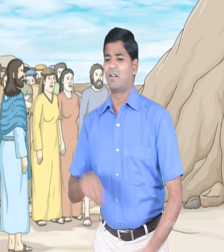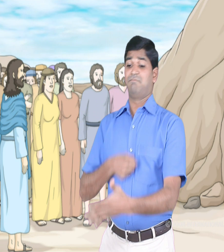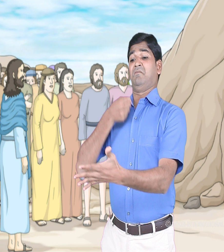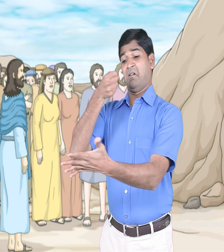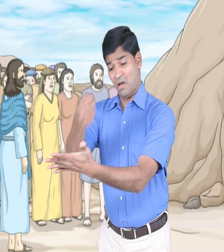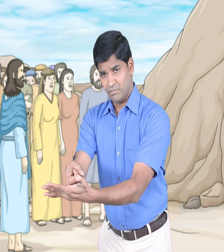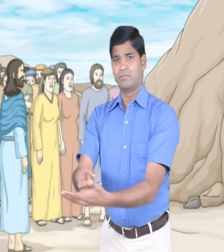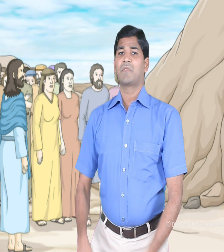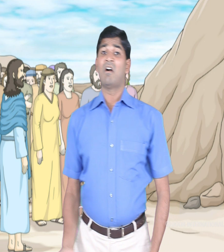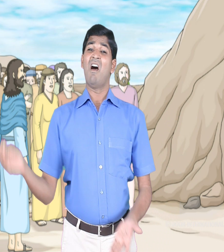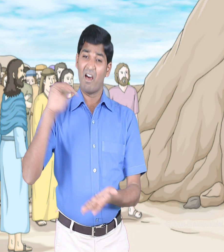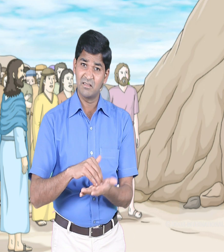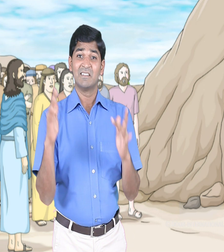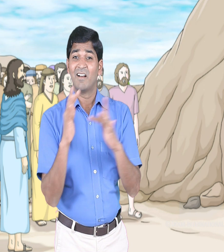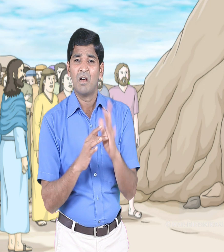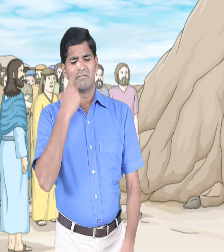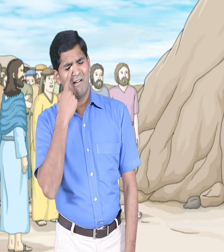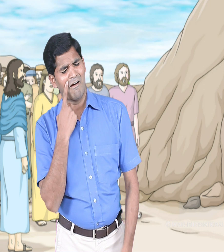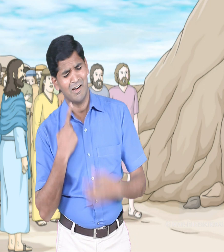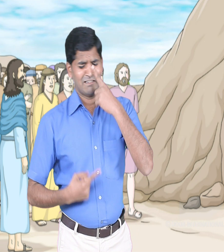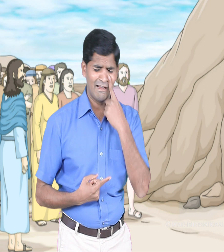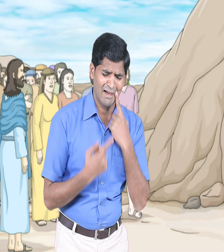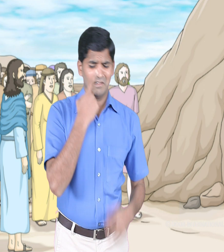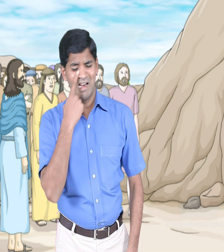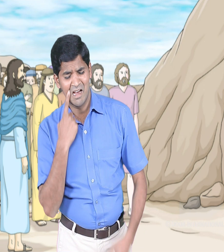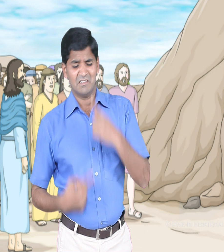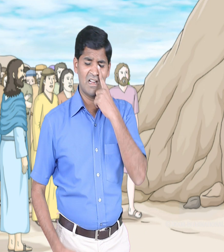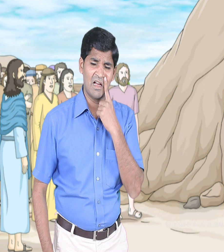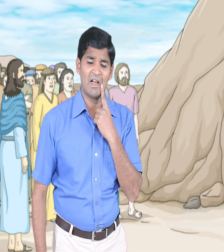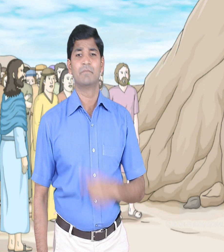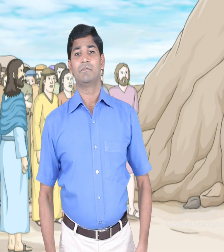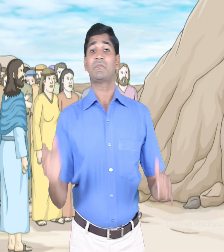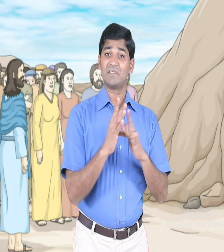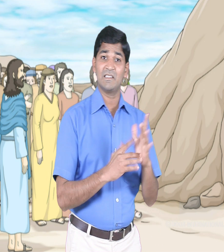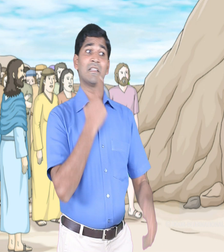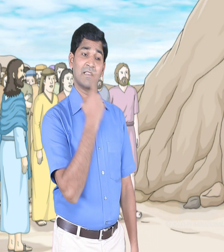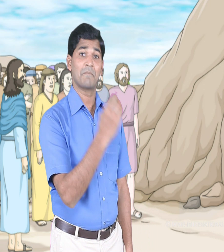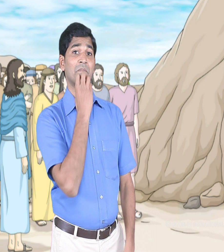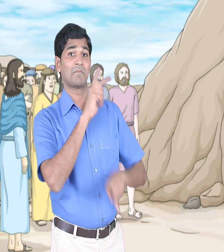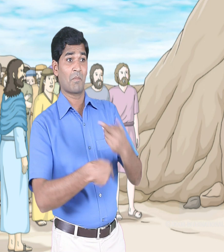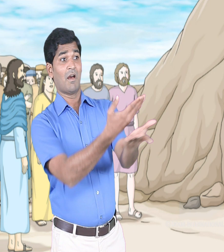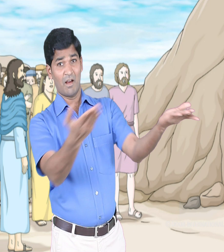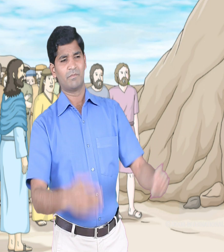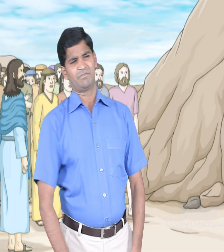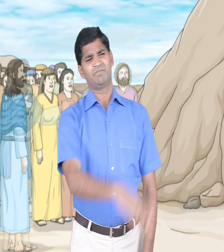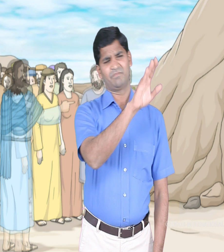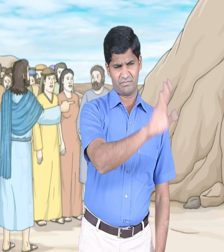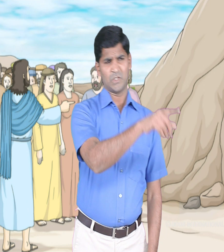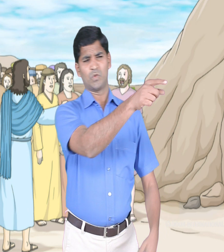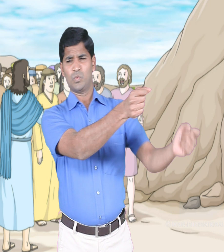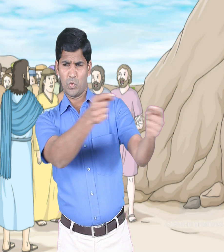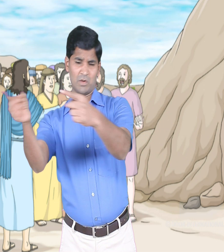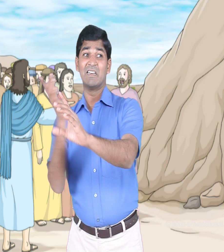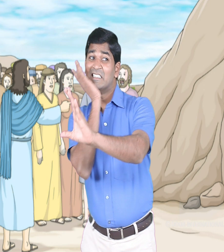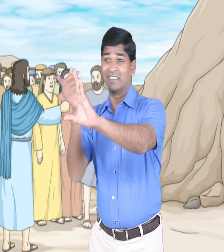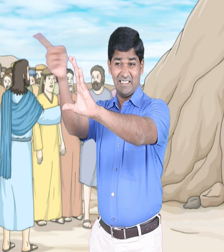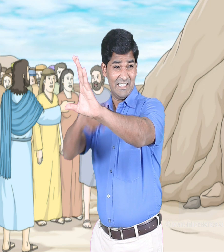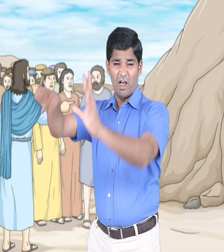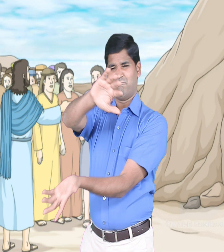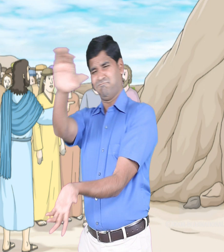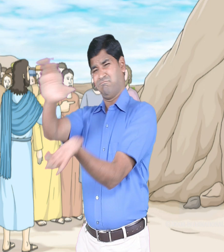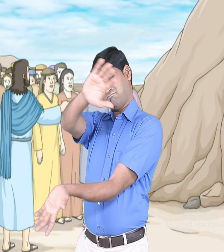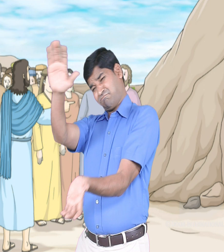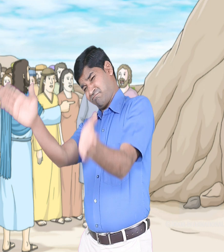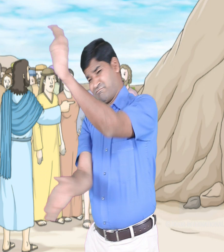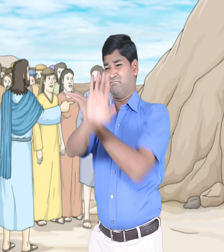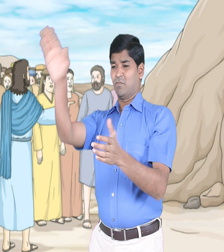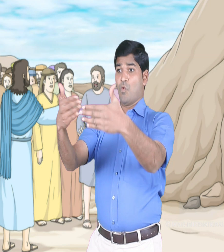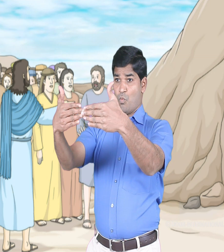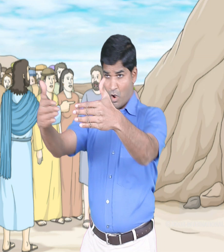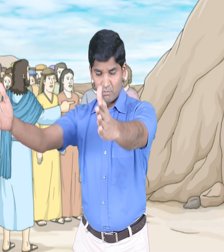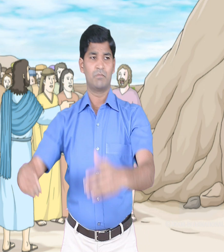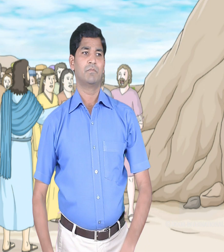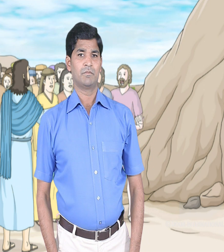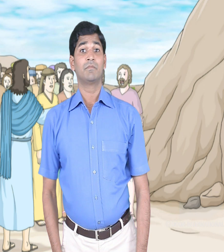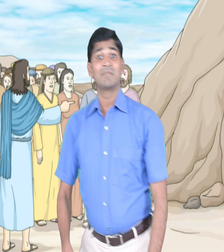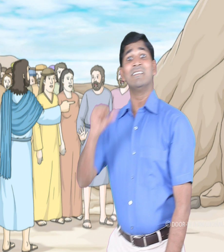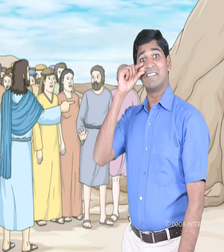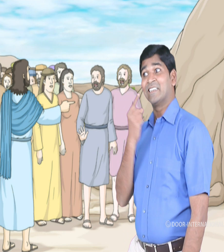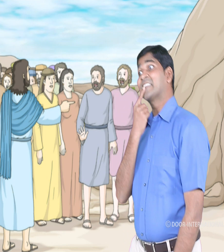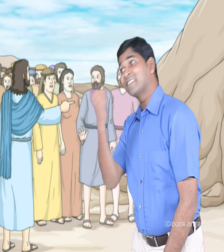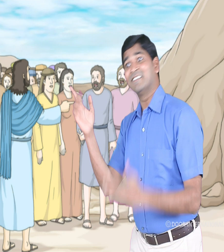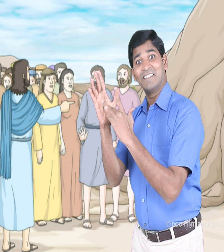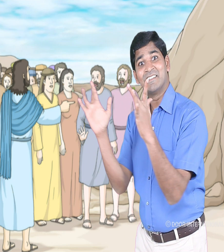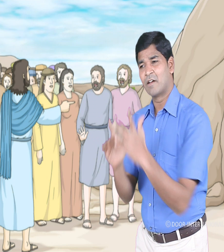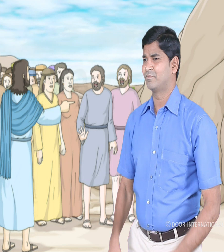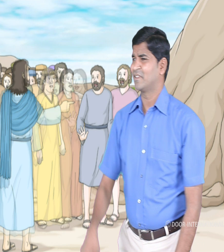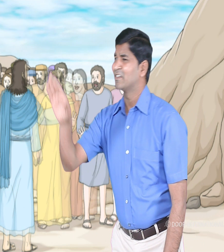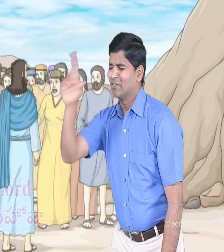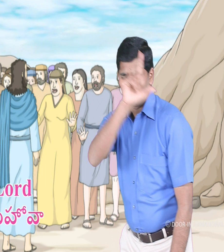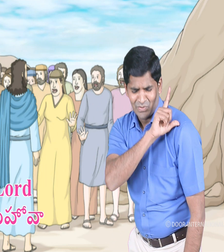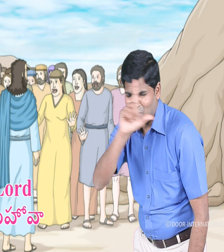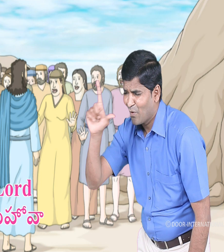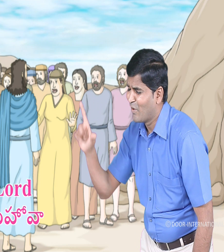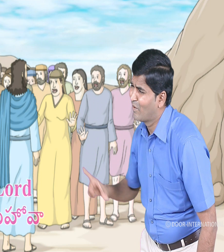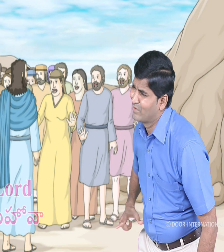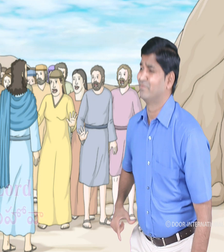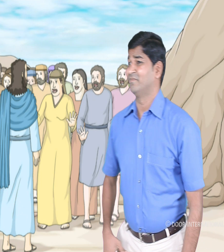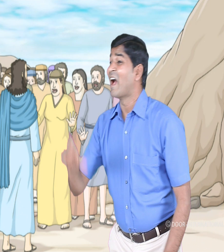It was a cave with a stone laid across the entrance. “Take away the stone,” Jesus said.